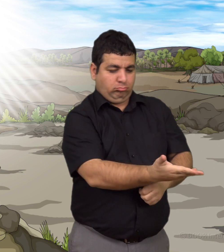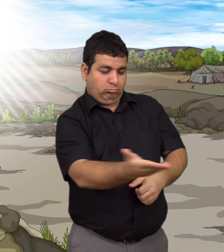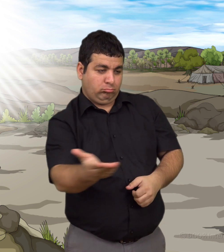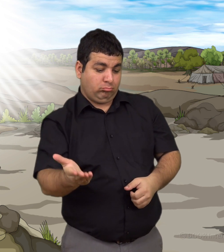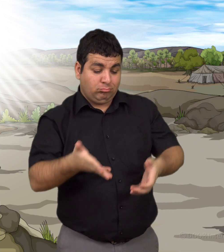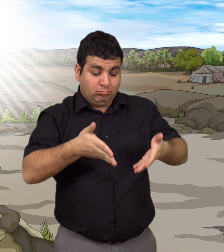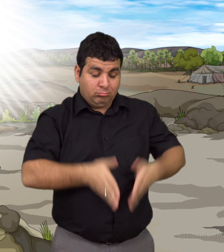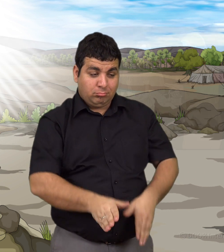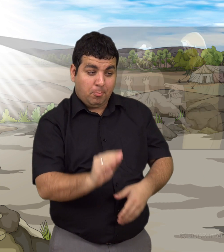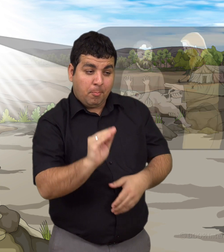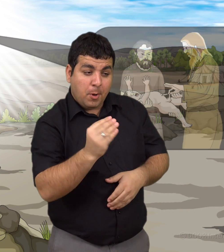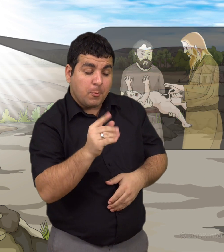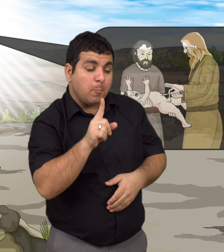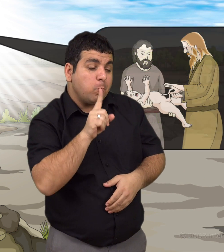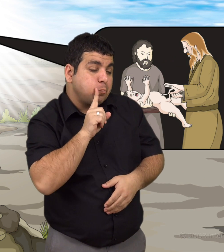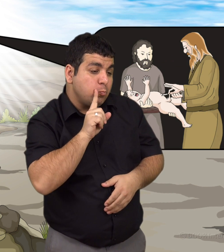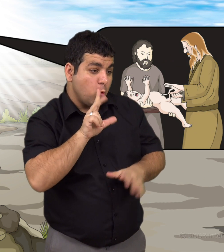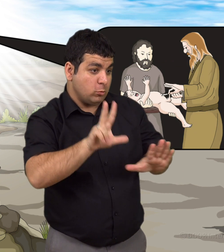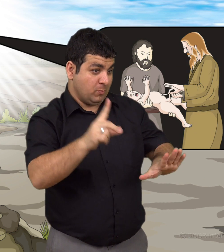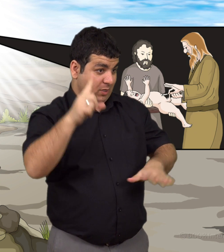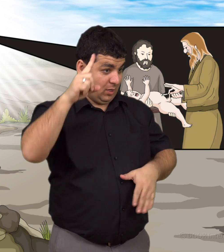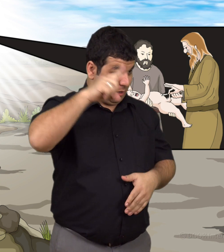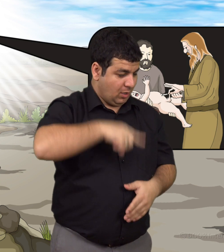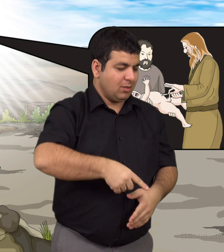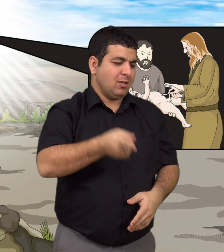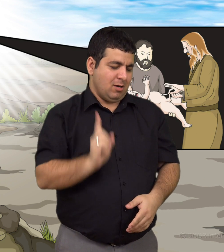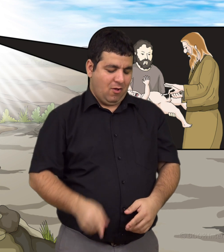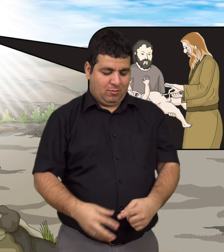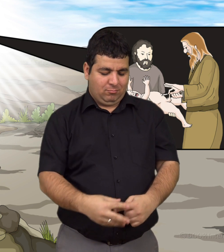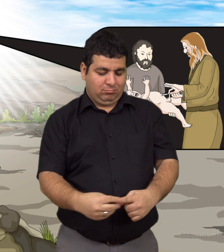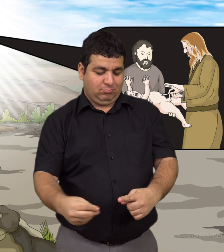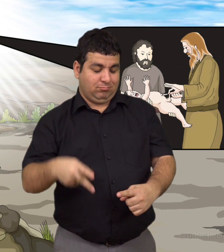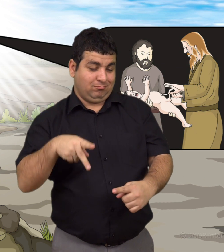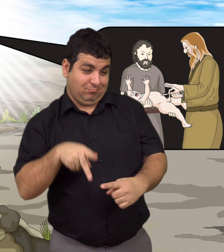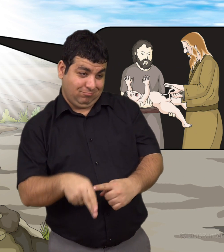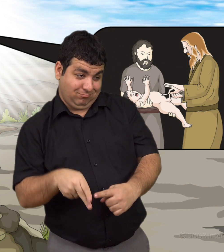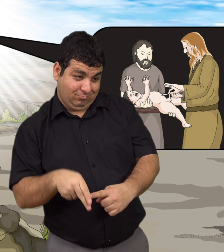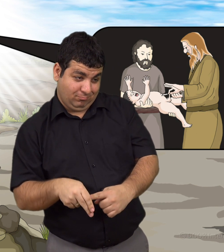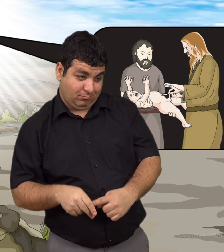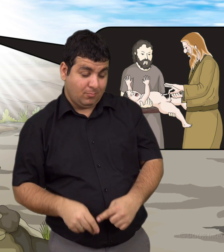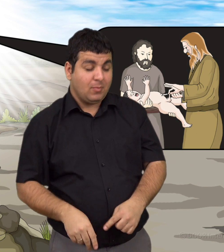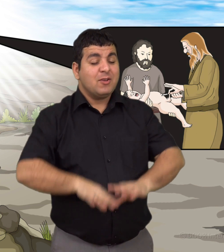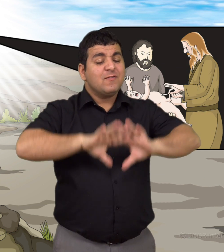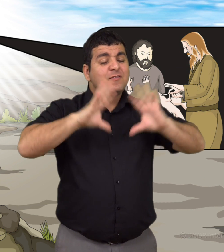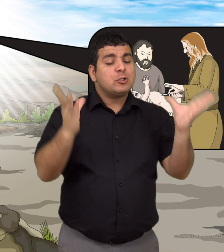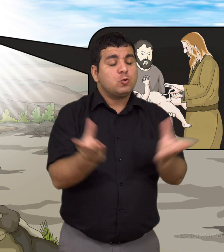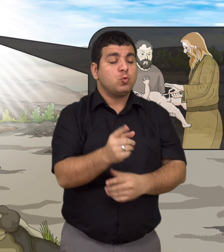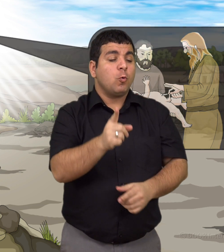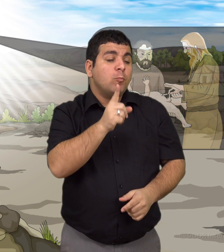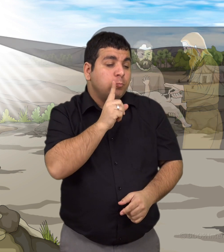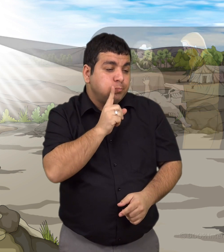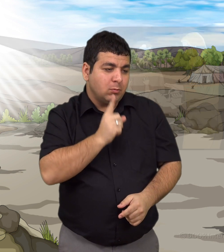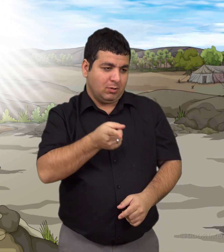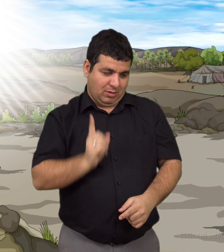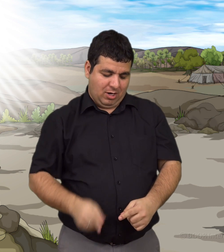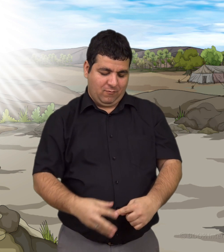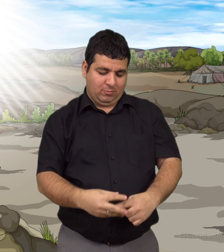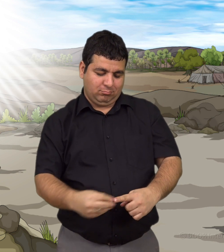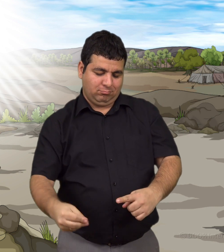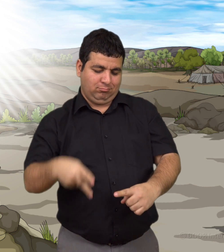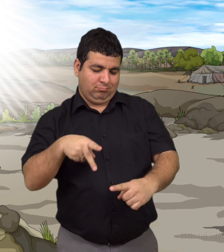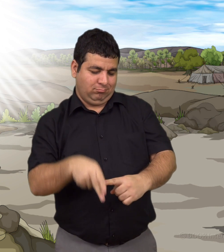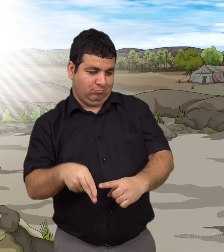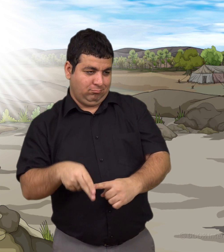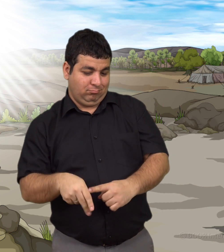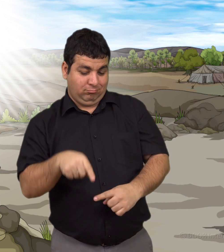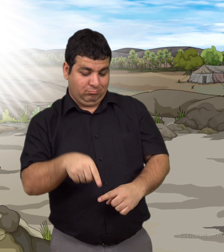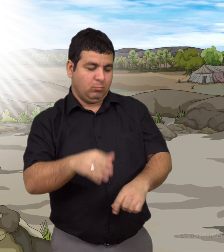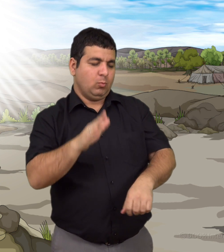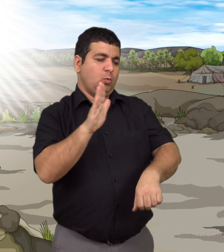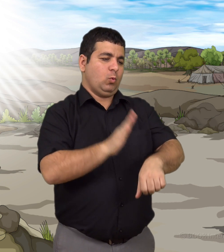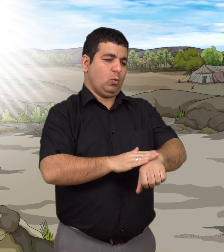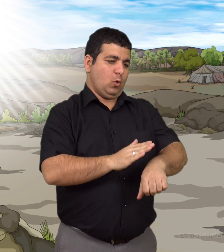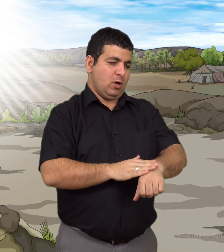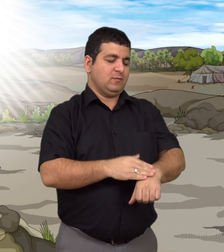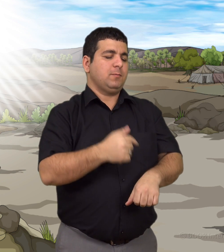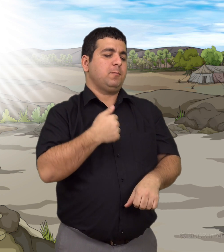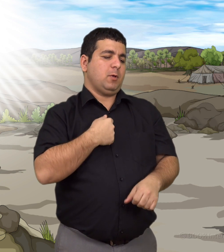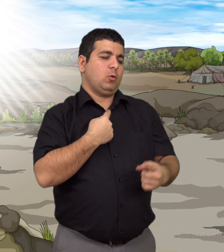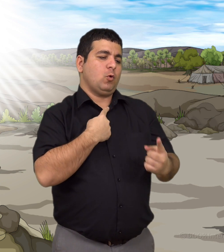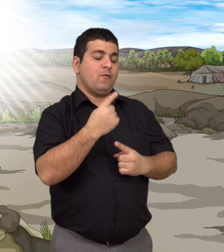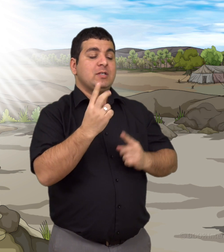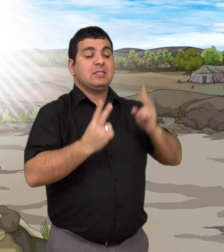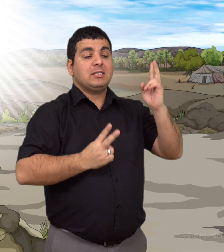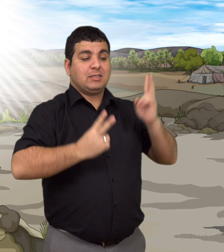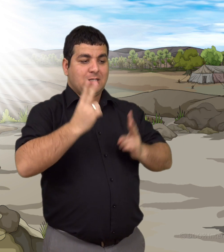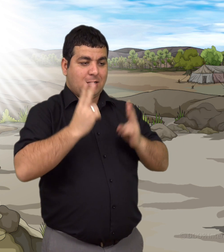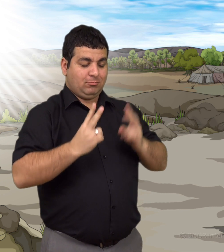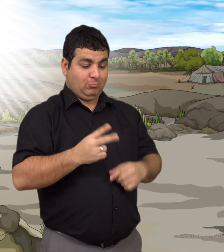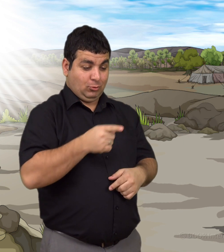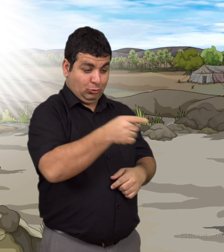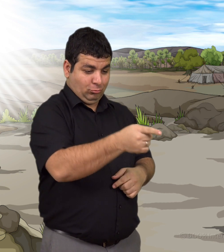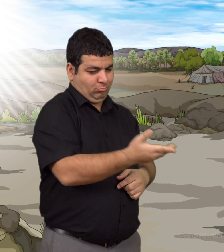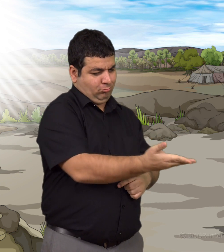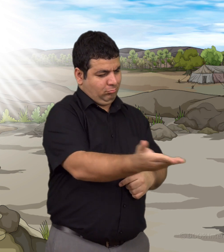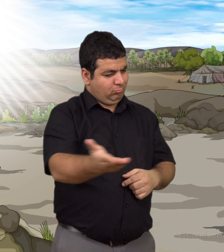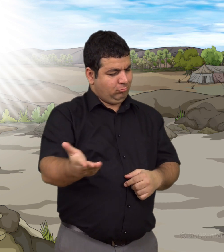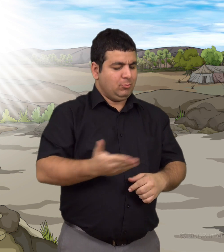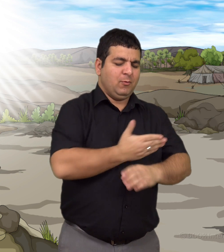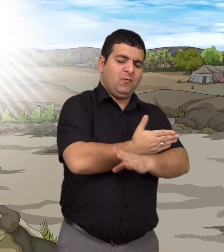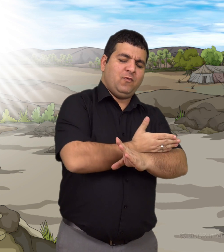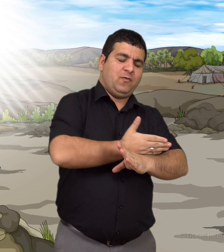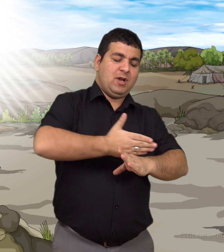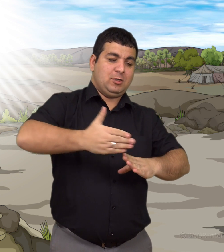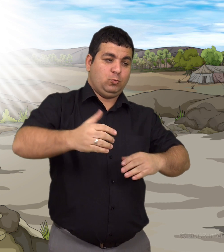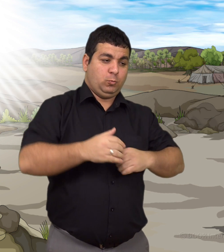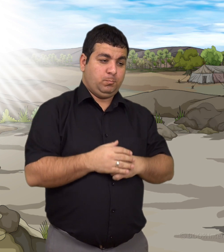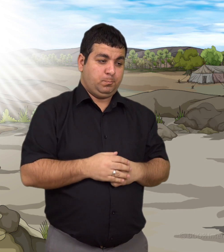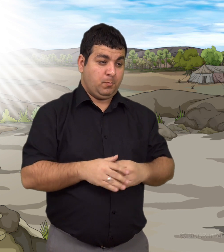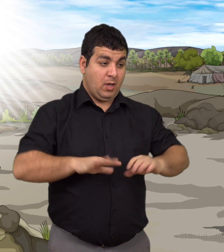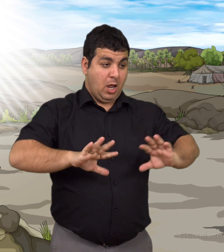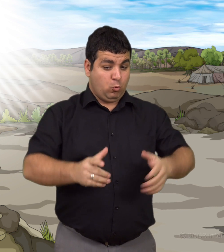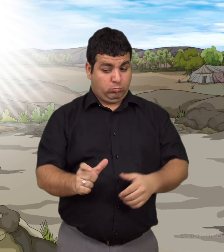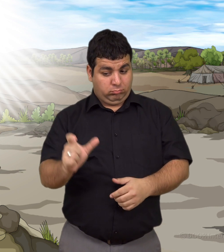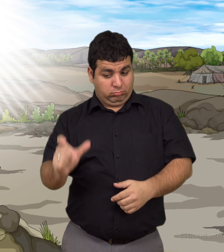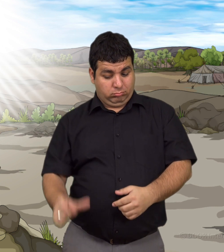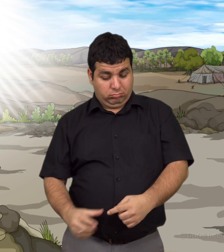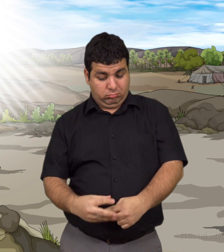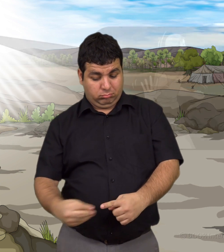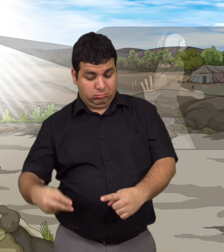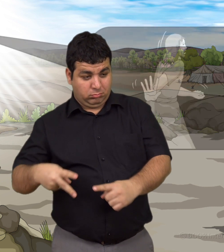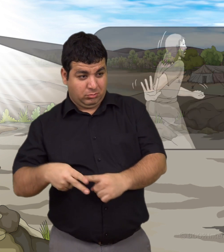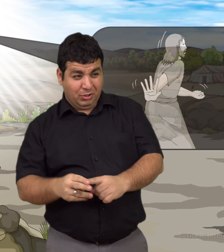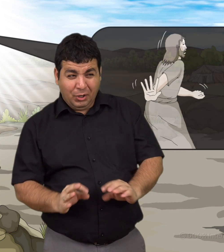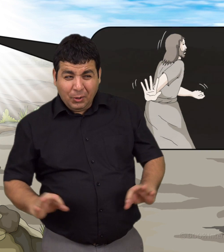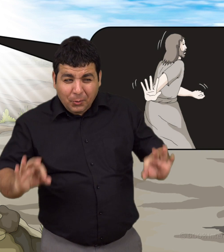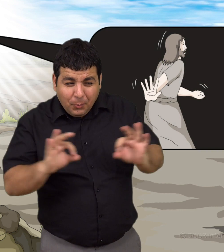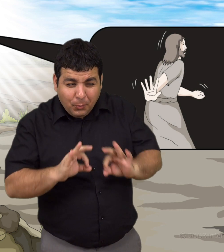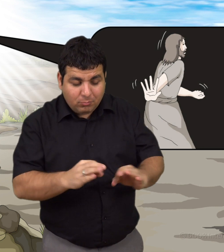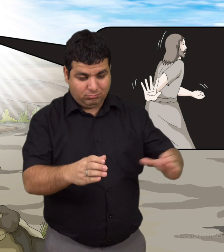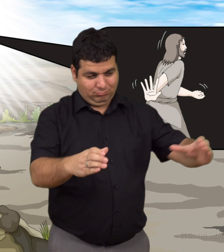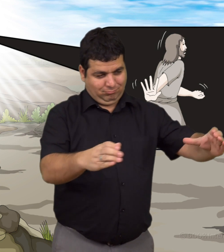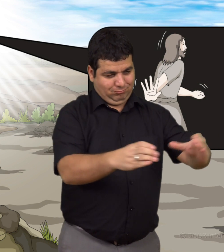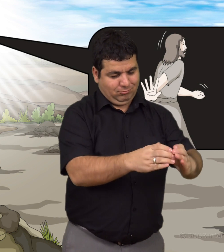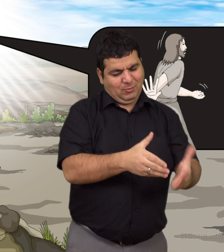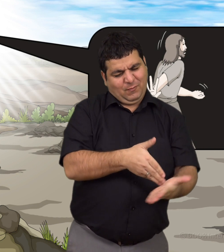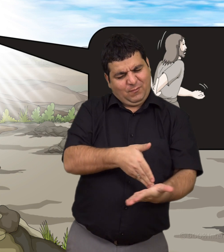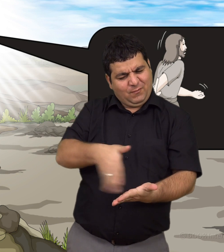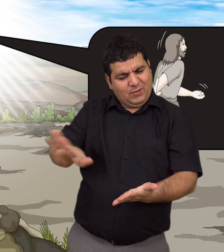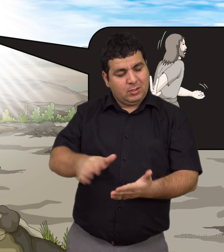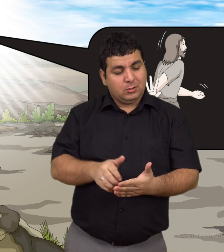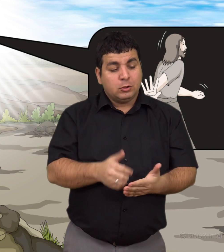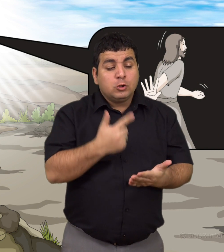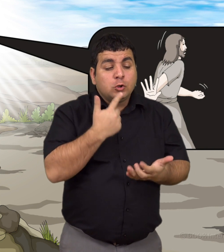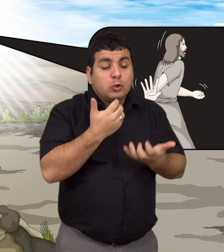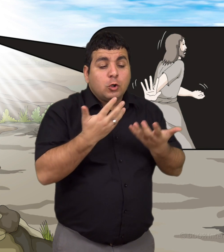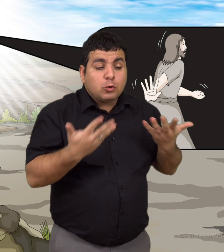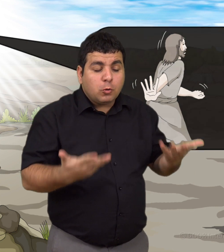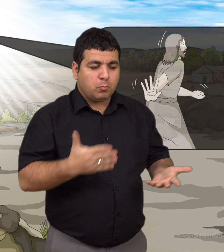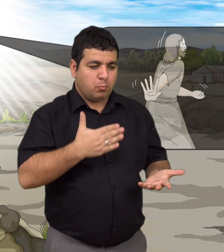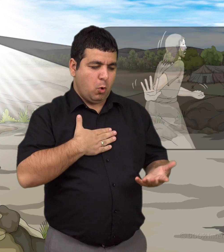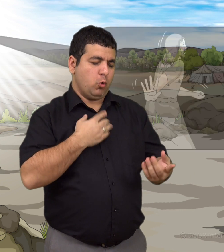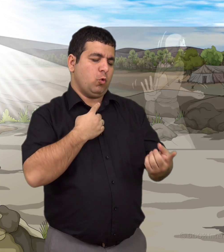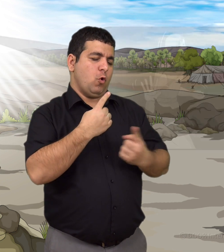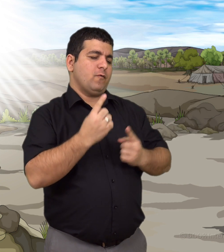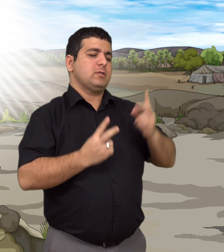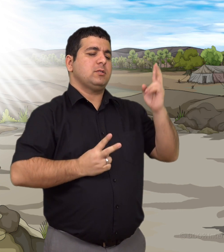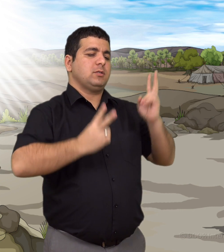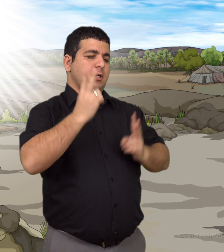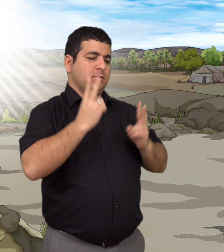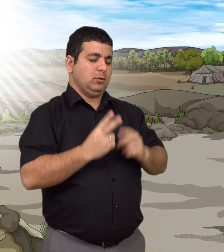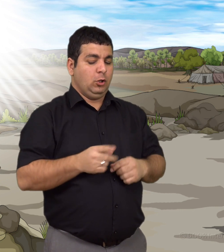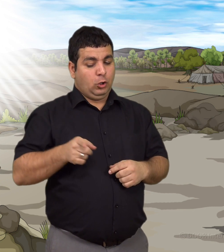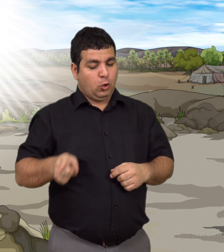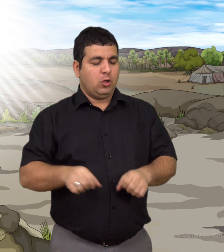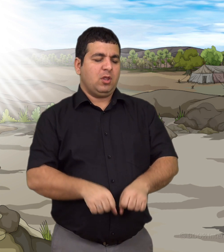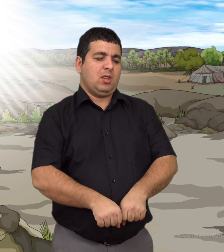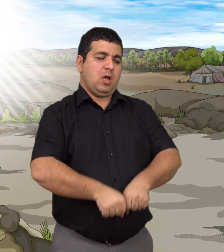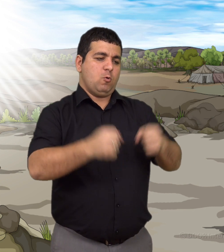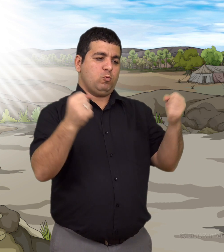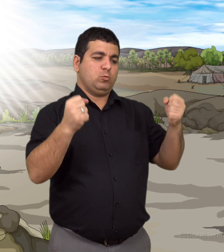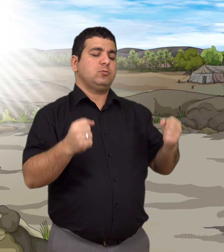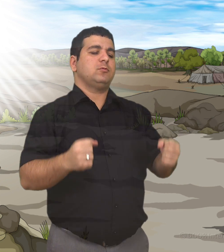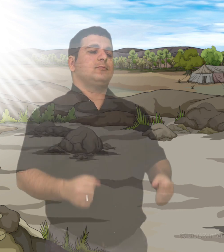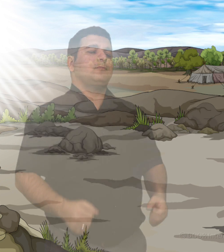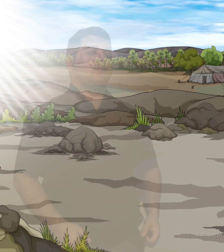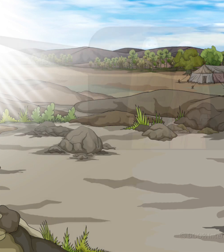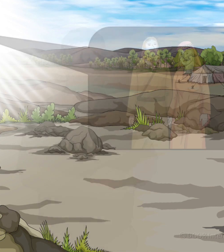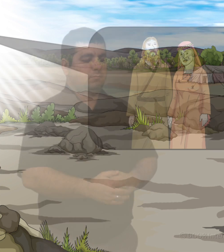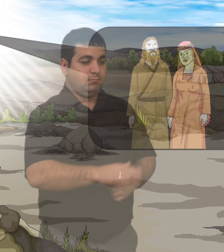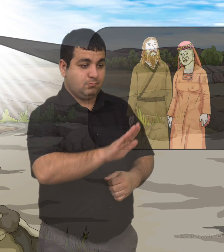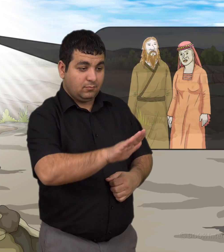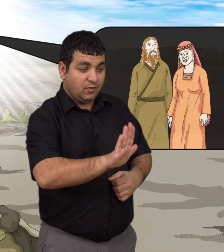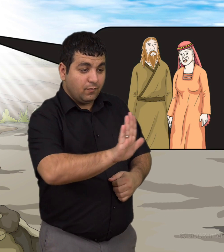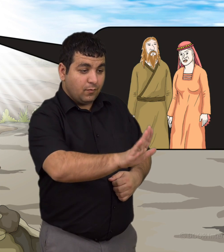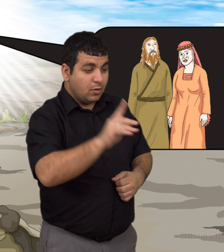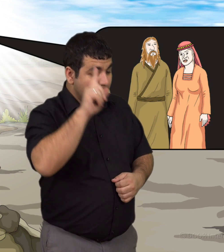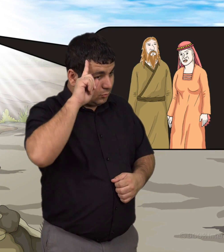Generation after generation, every male must be circumcised when he is eight days old, including those born in your household and those purchased from a foreigner—even those who are not your offspring. Whether they are born in your household or purchased, they must be circumcised. My covenant in your flesh will be an everlasting covenant. But if any male is not circumcised, he will be cut off from his people; he has broken My covenant.”